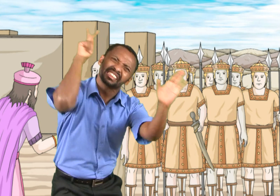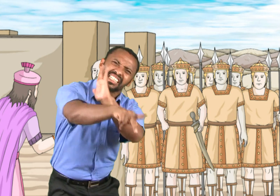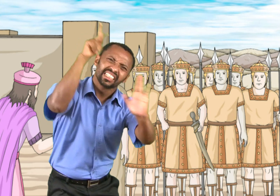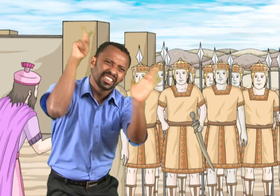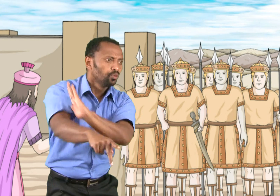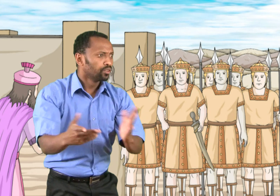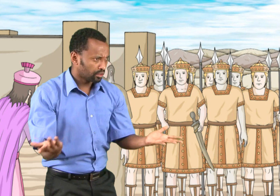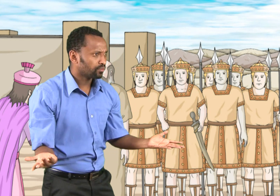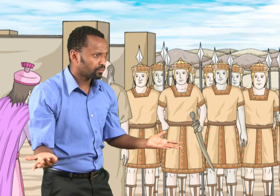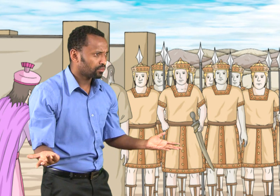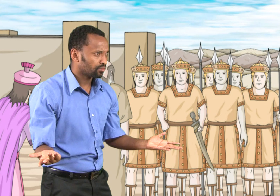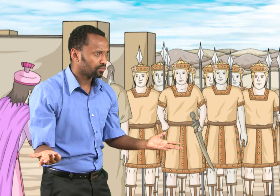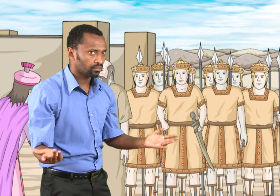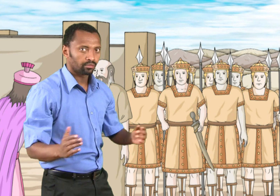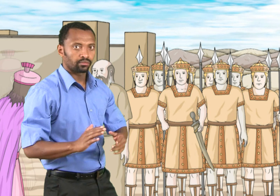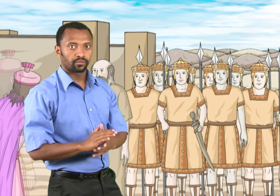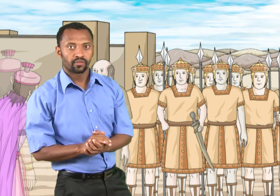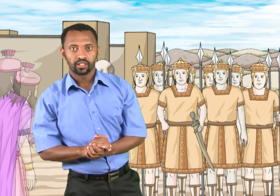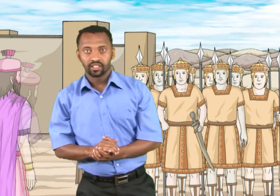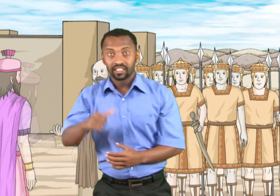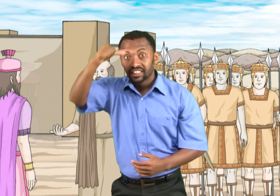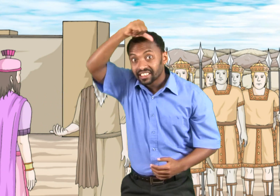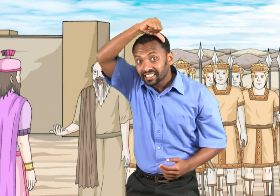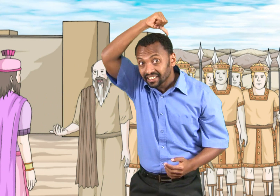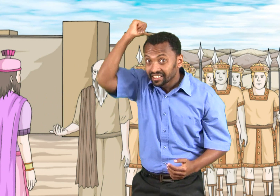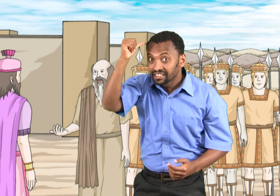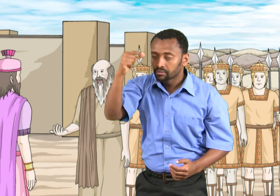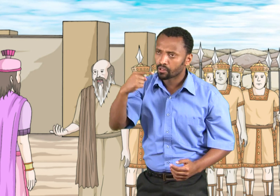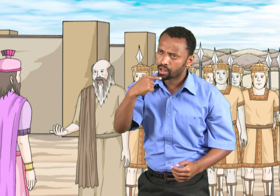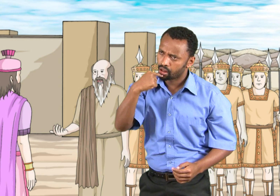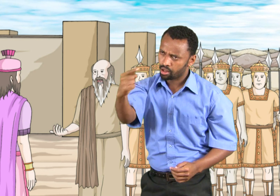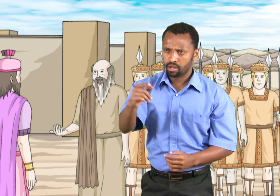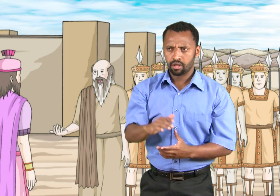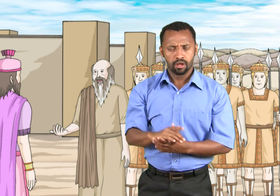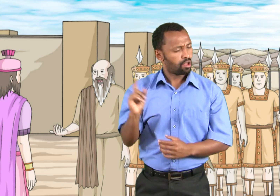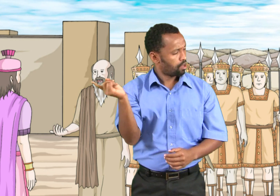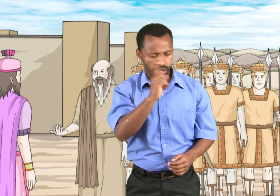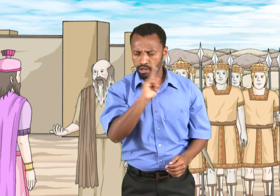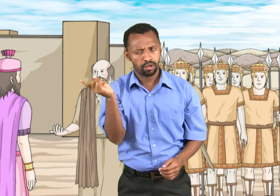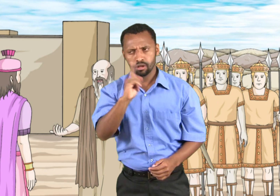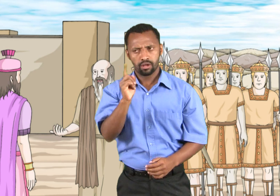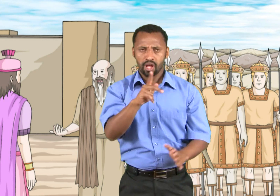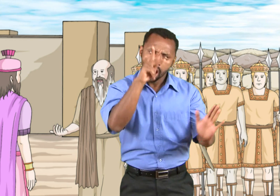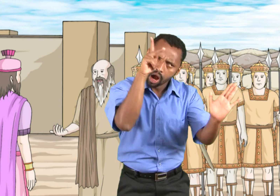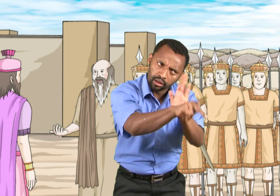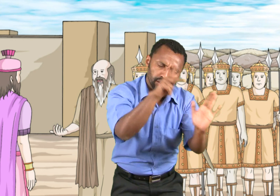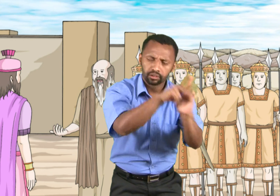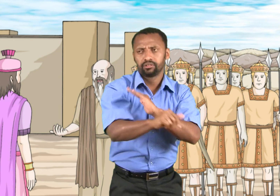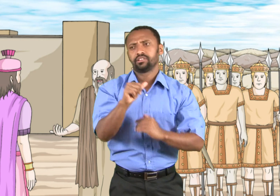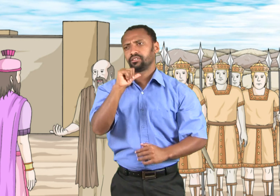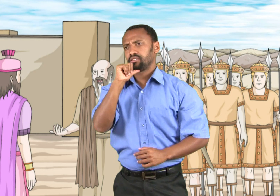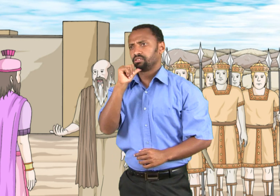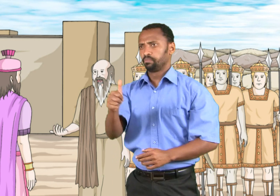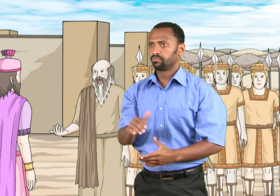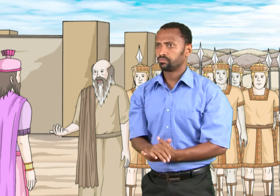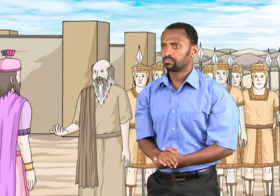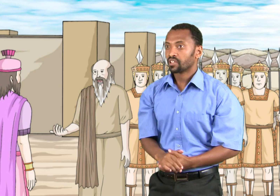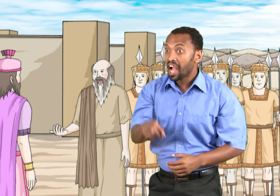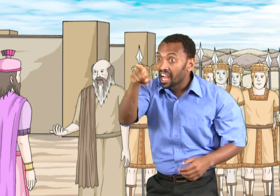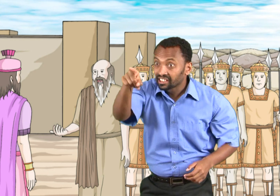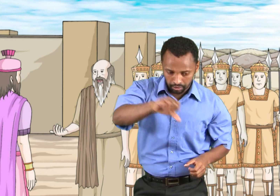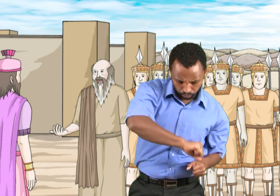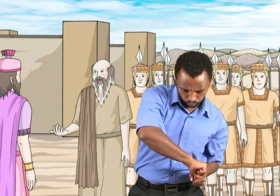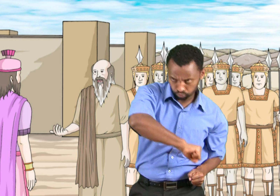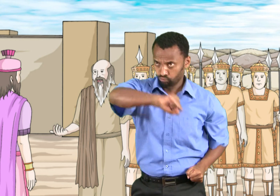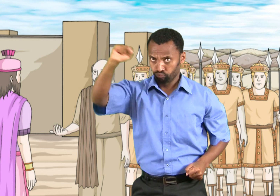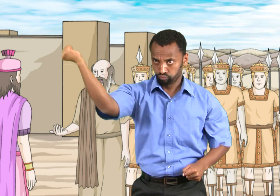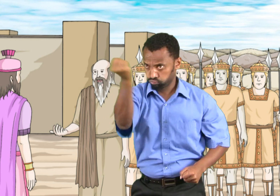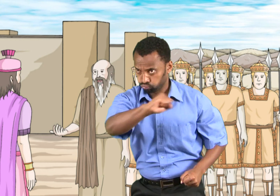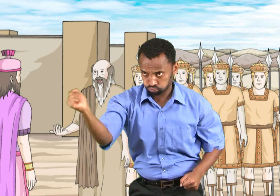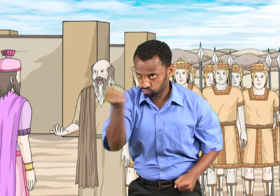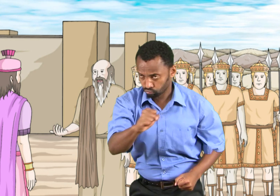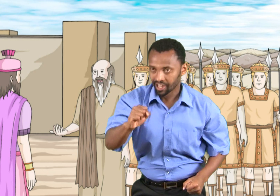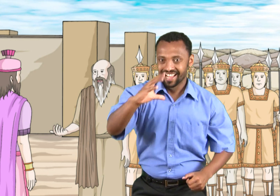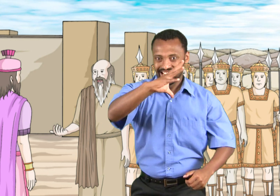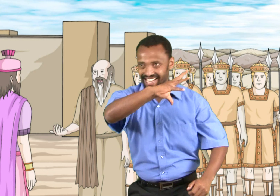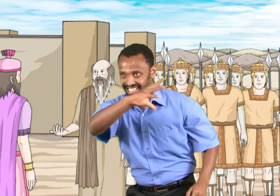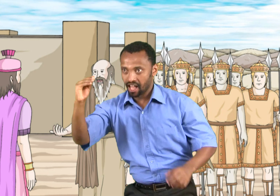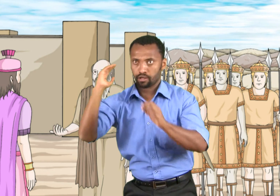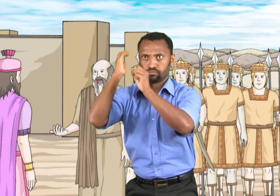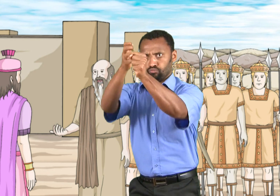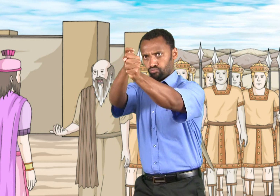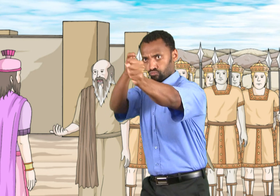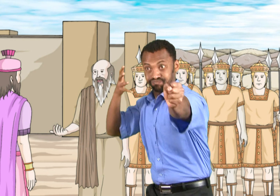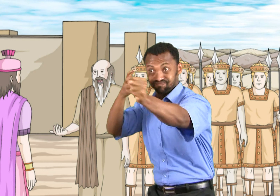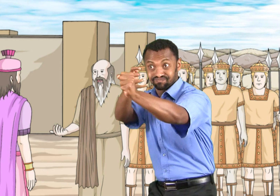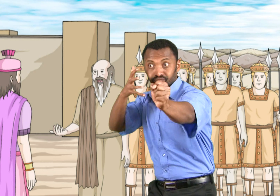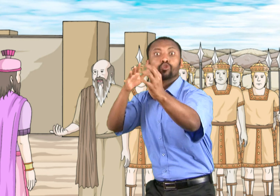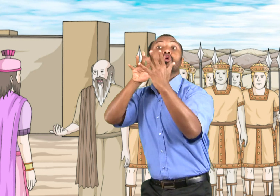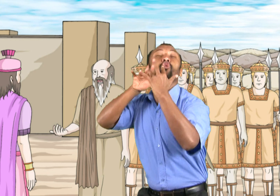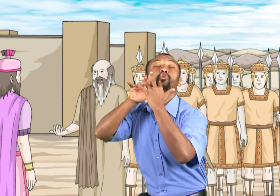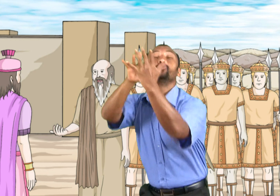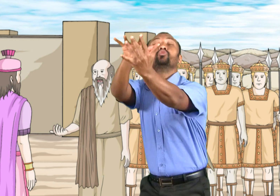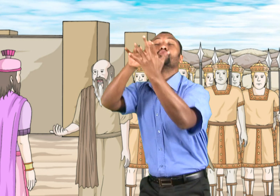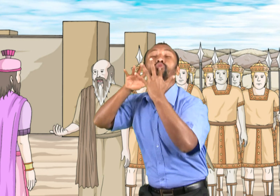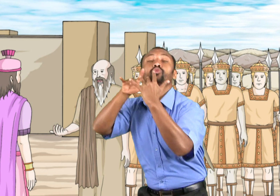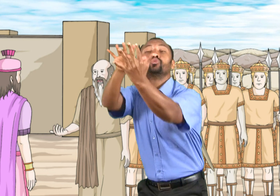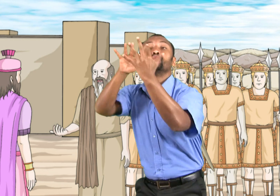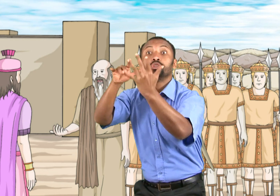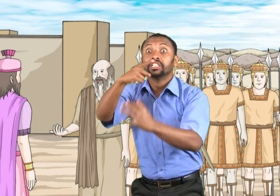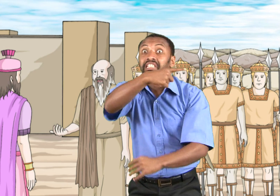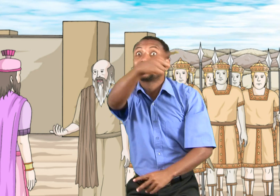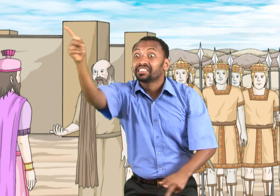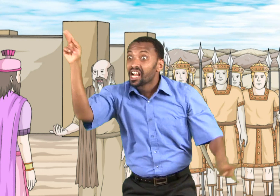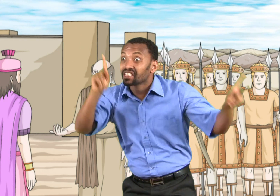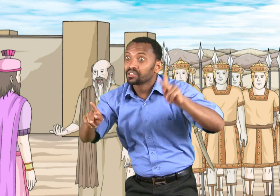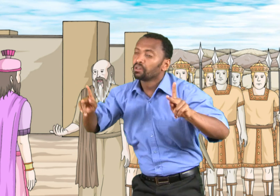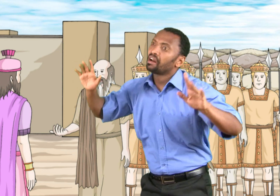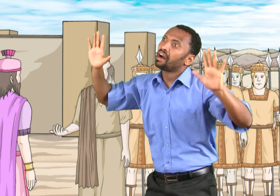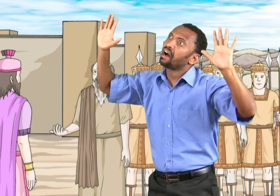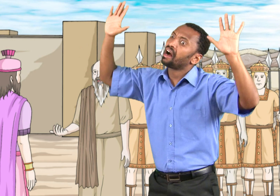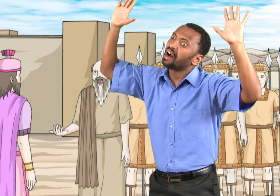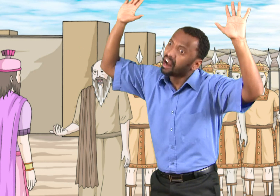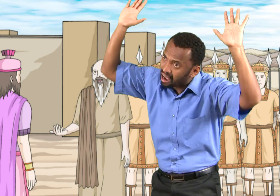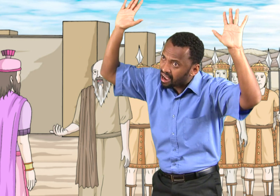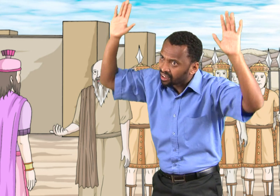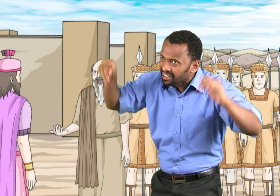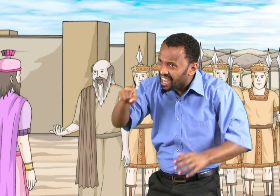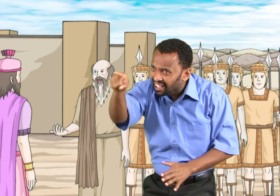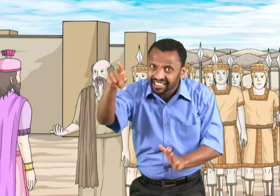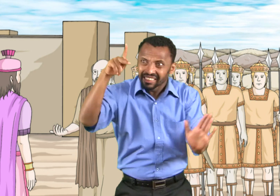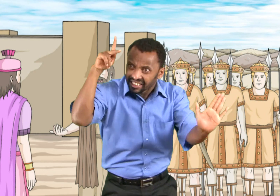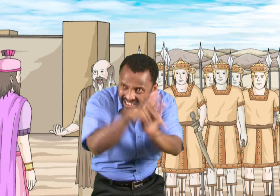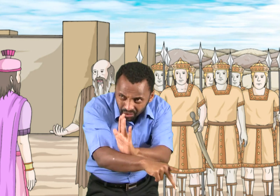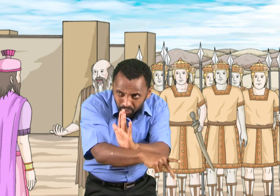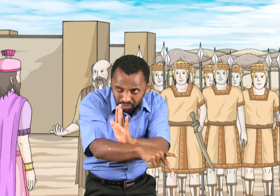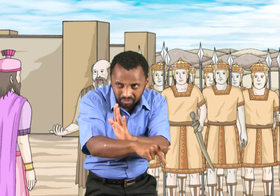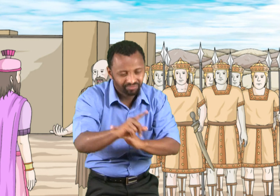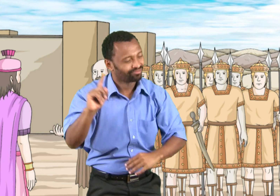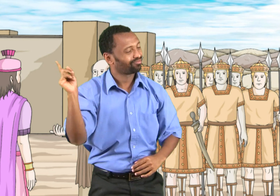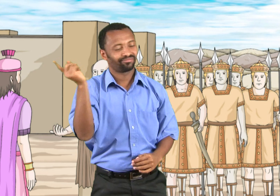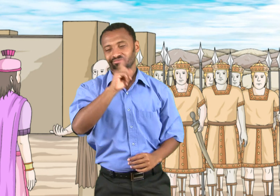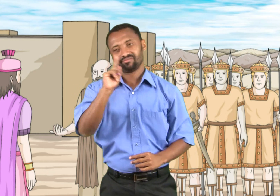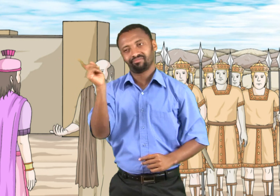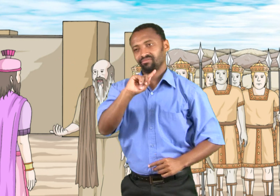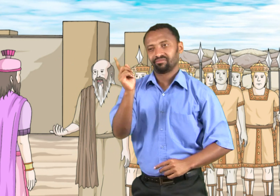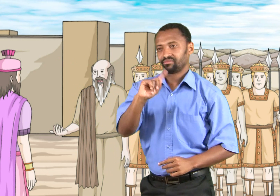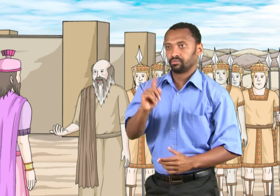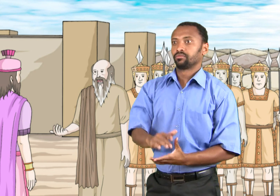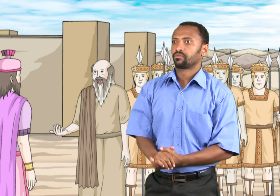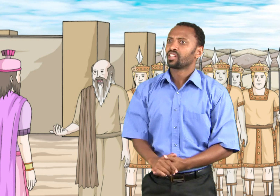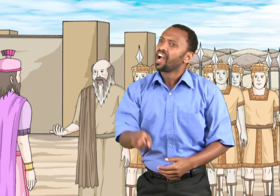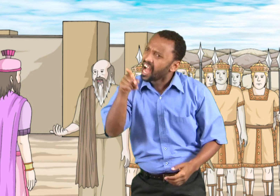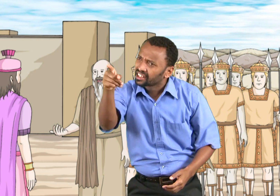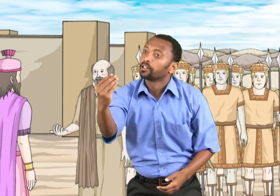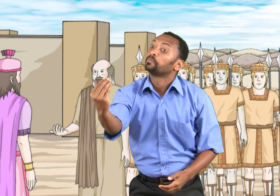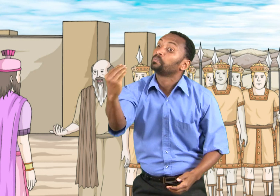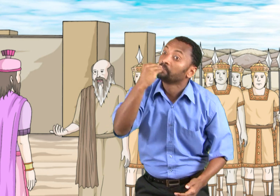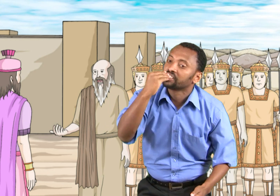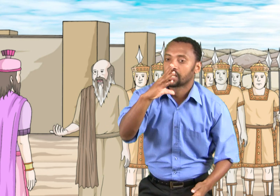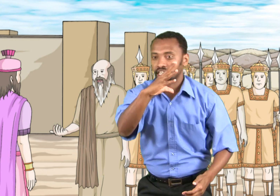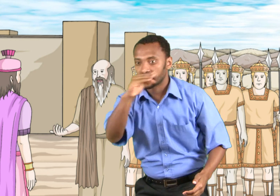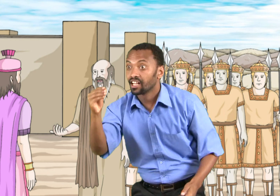“Do not kill them,” he replied. “Would you kill those you have captured with your own sword or bow?